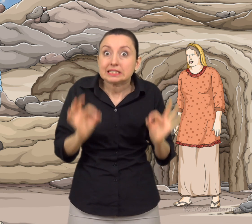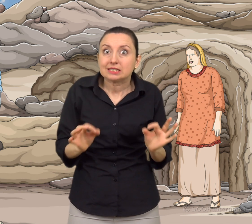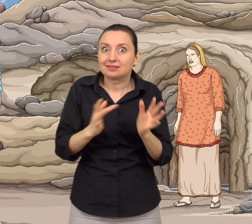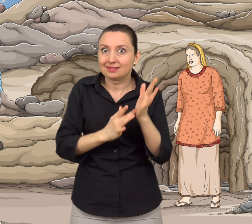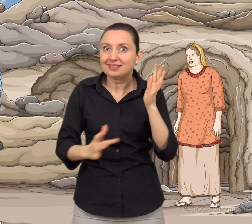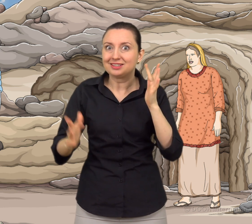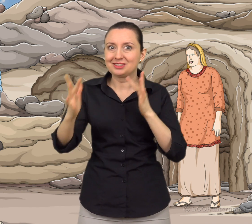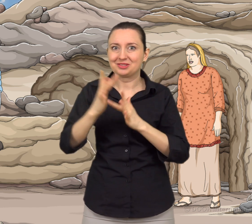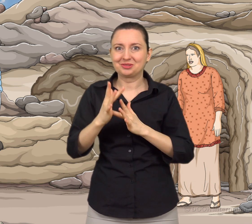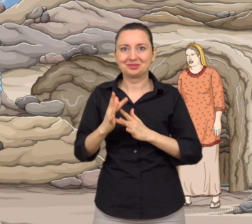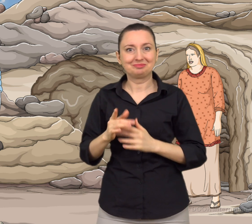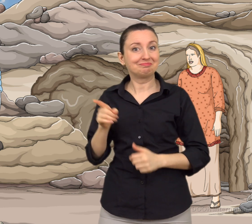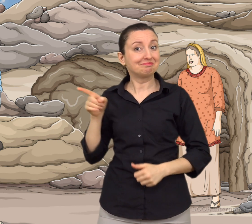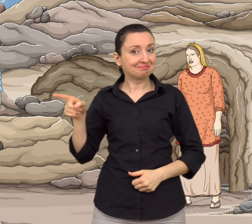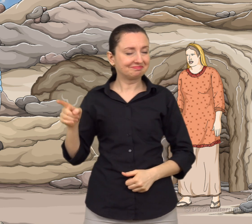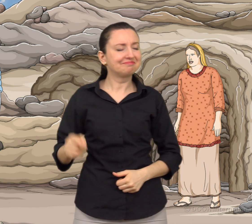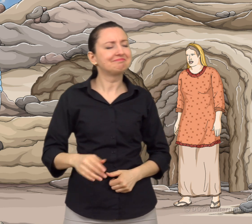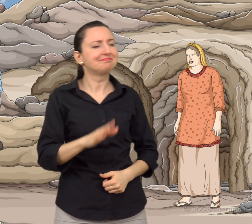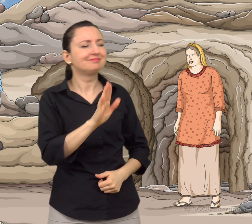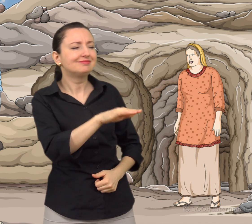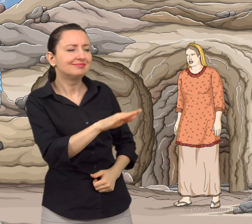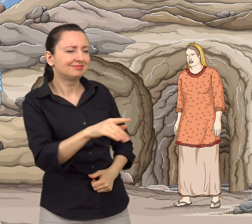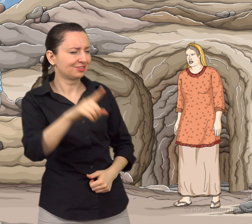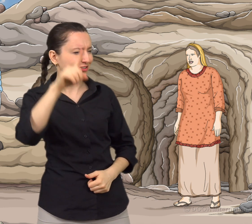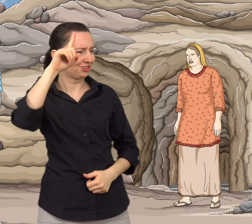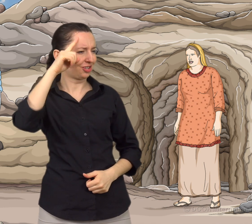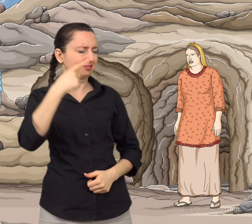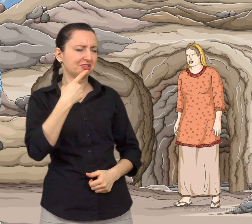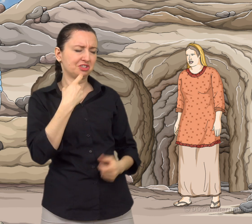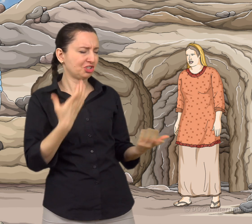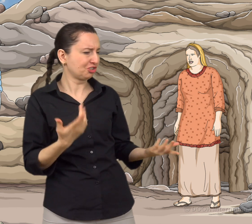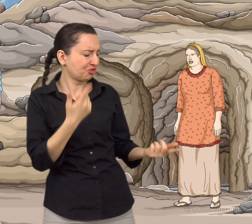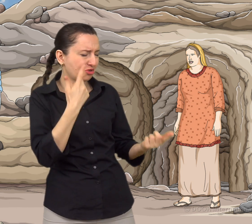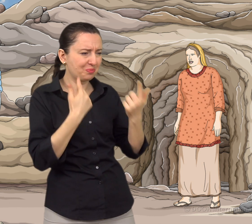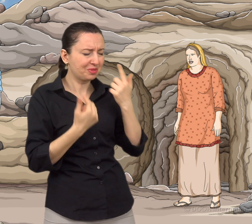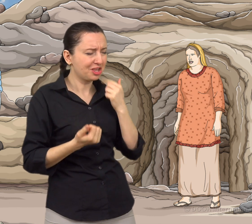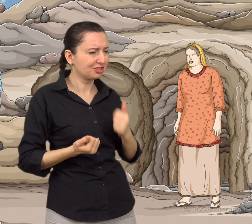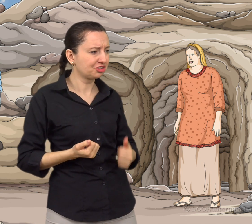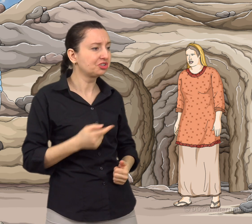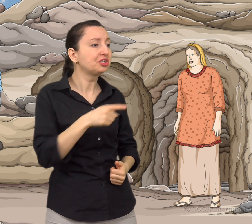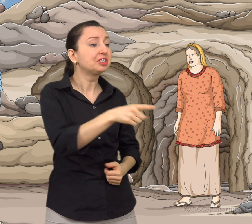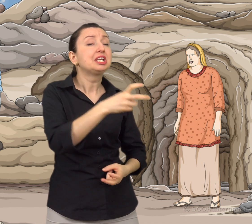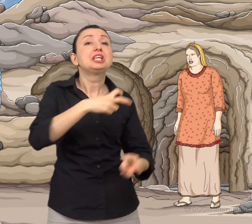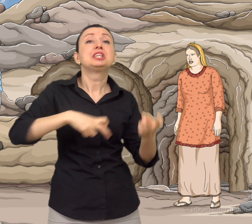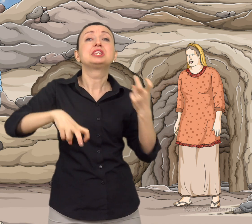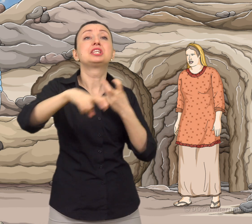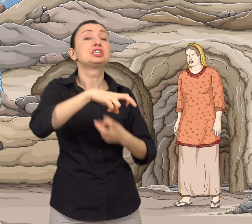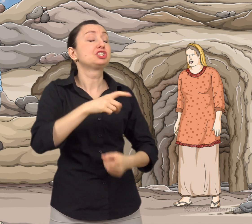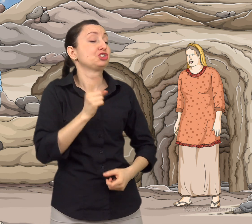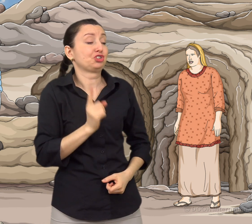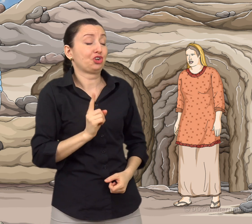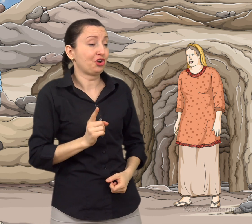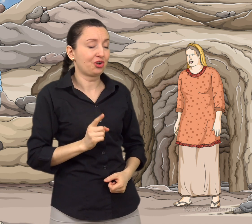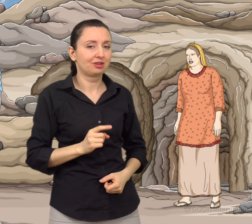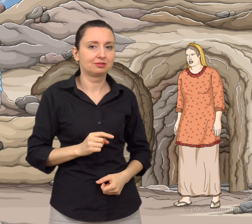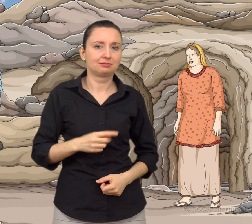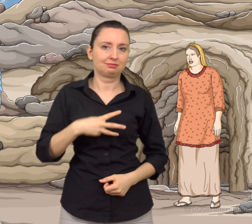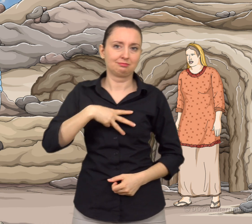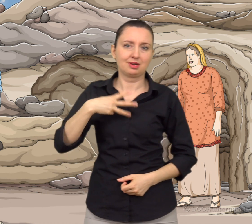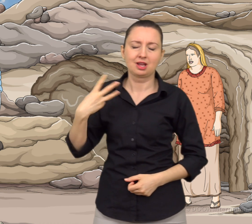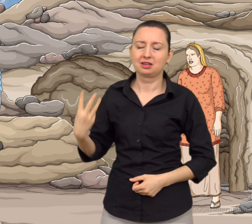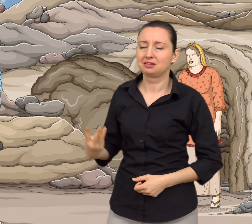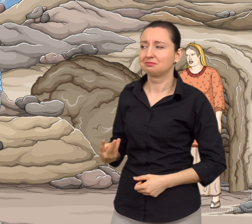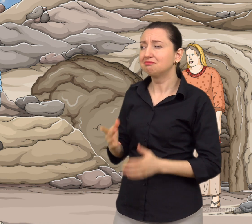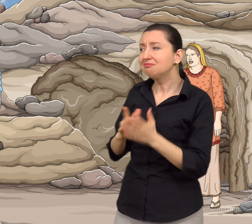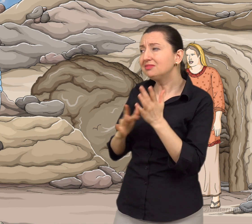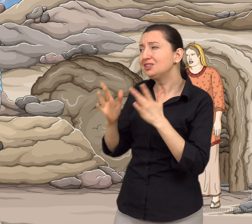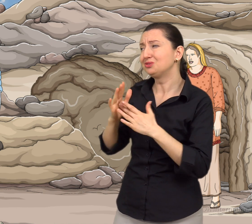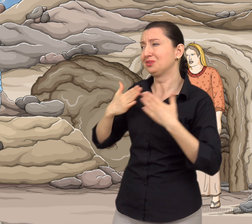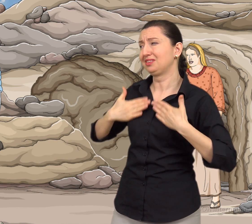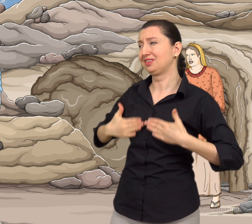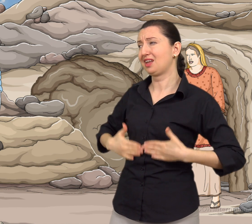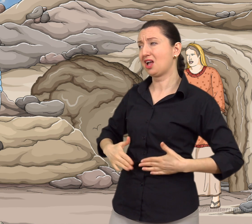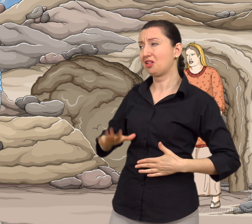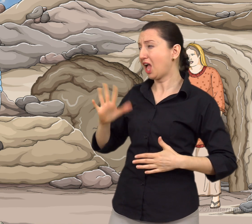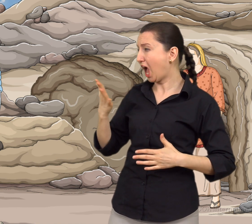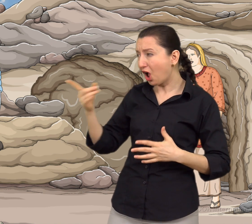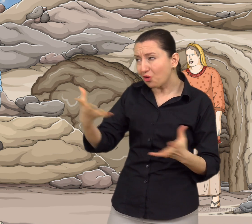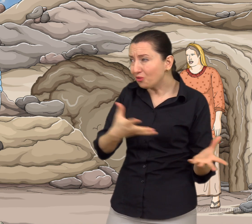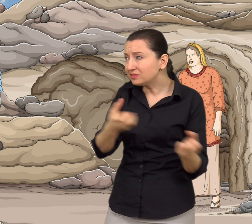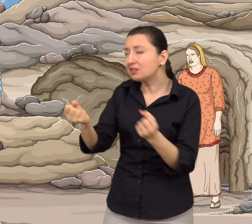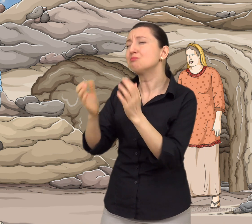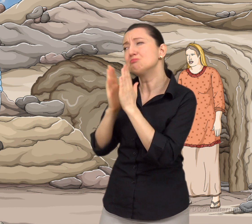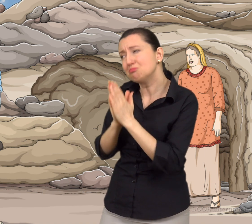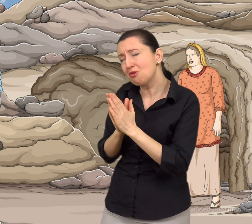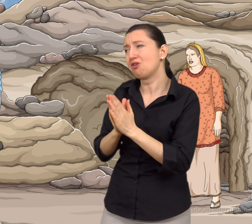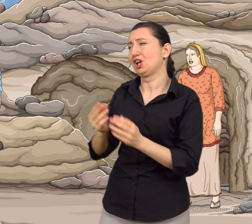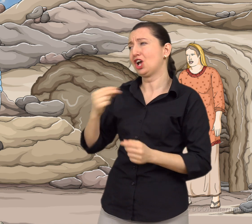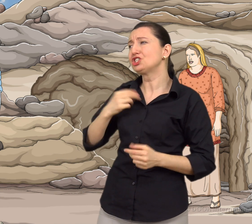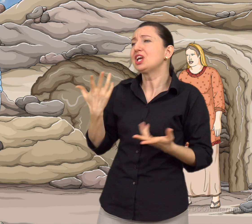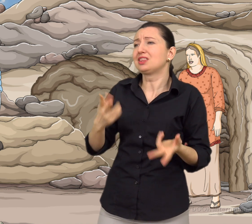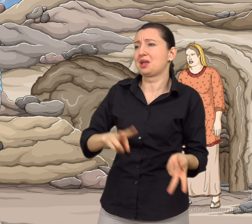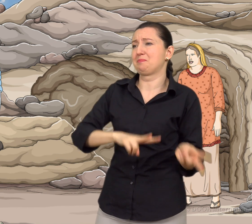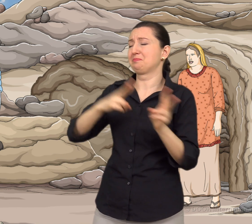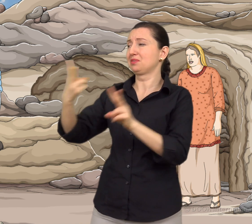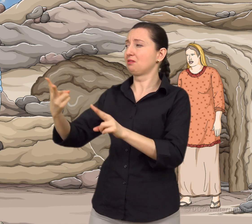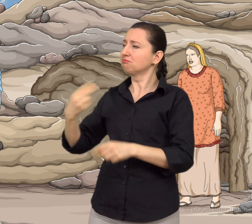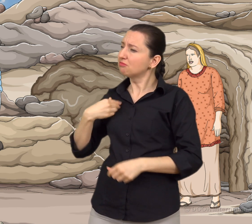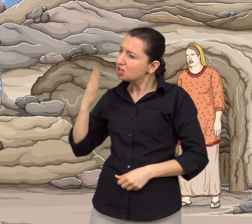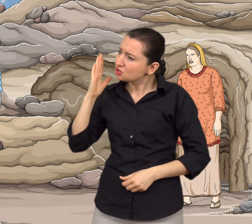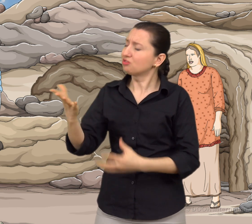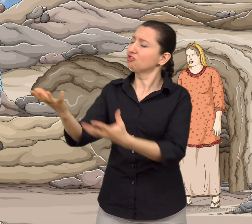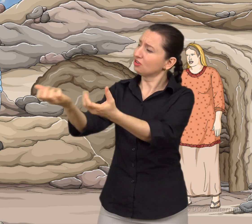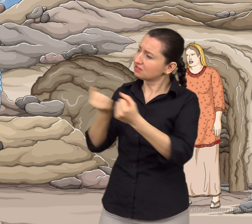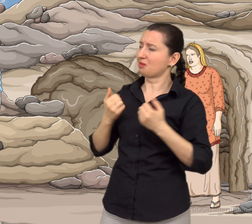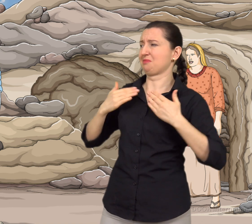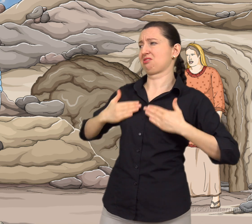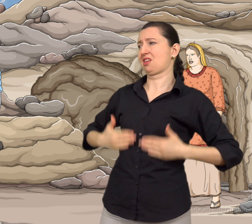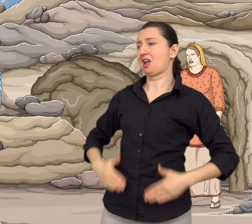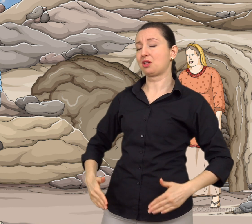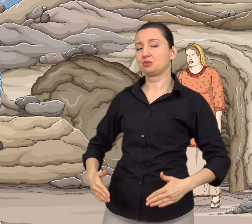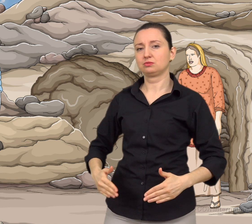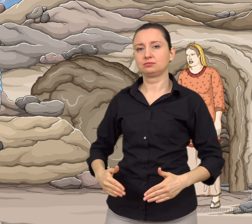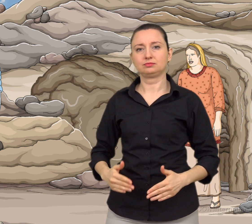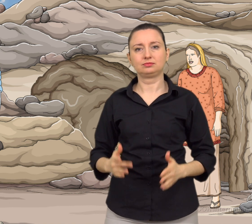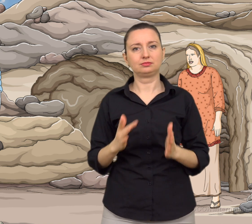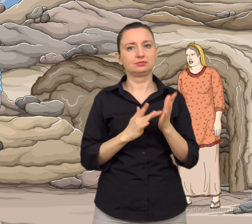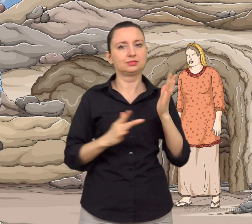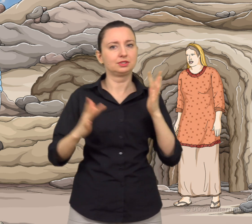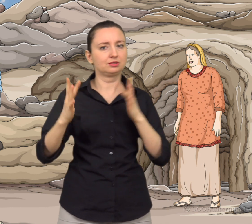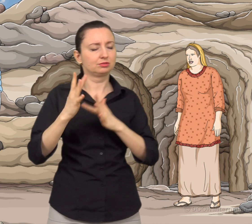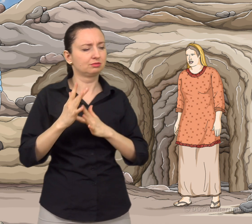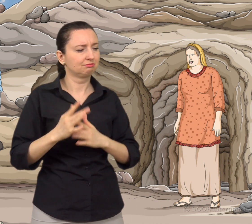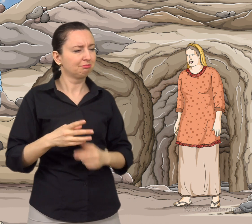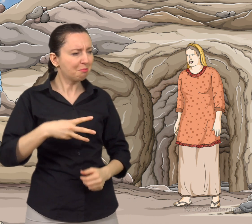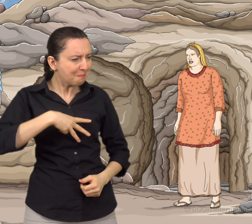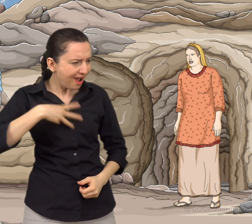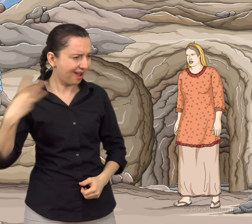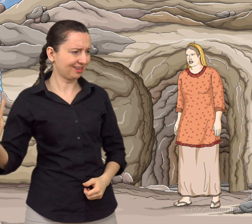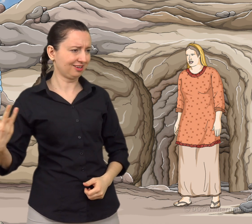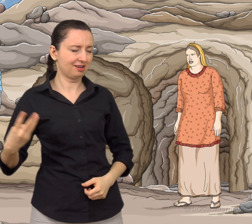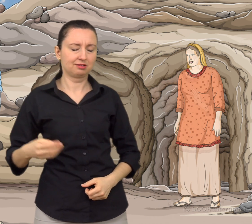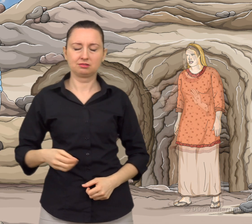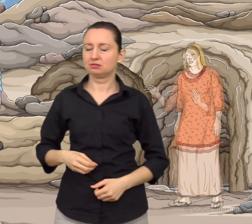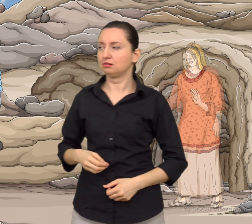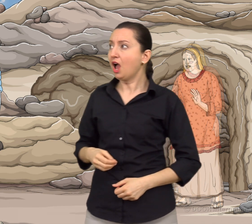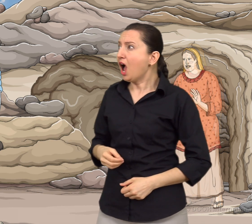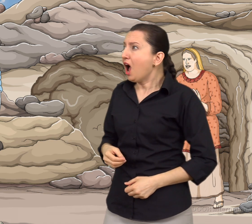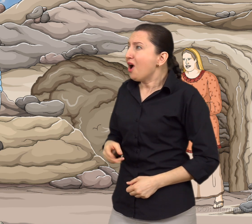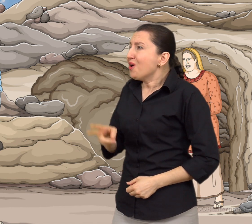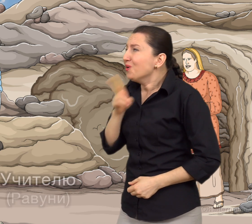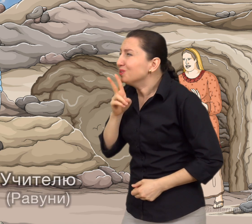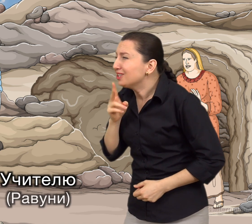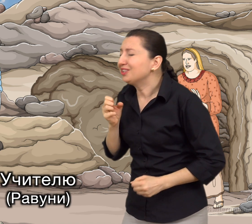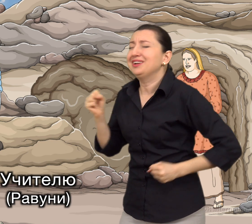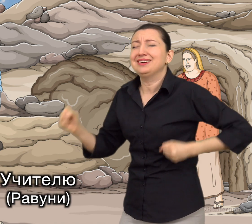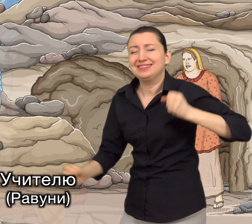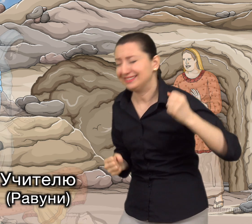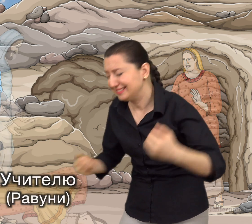“Whom are you seeking?” Thinking He was the gardener, she said, “Sir, if you have carried Him off, tell me where you have put Him, and I will get Him.” Jesus said to her, “Mary.”